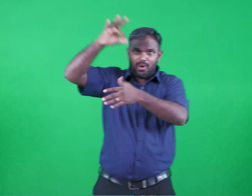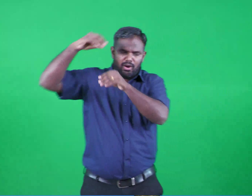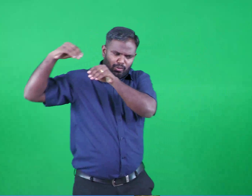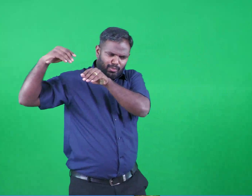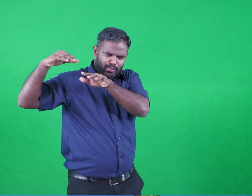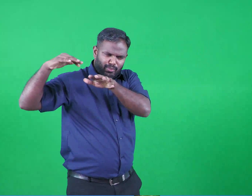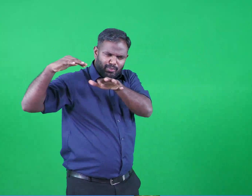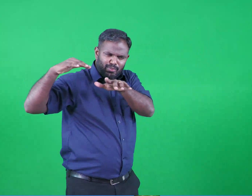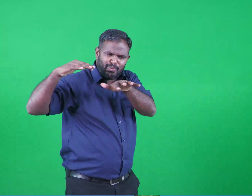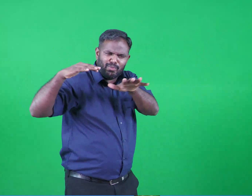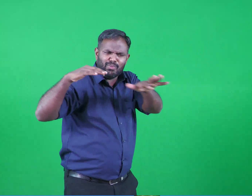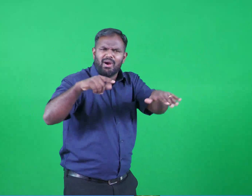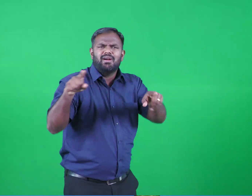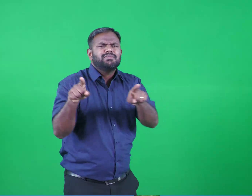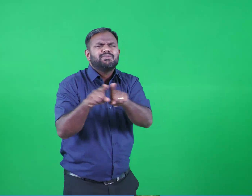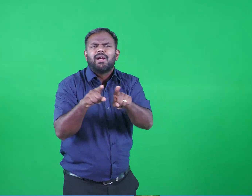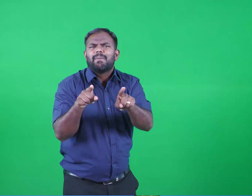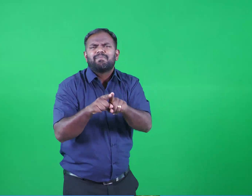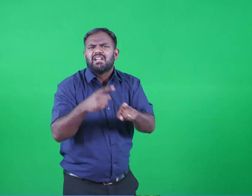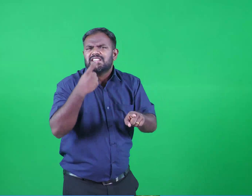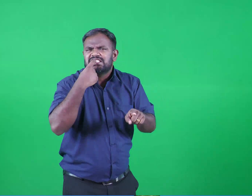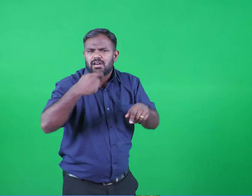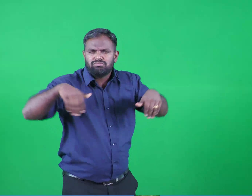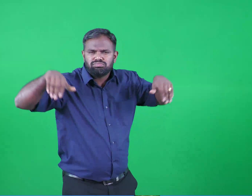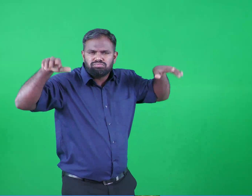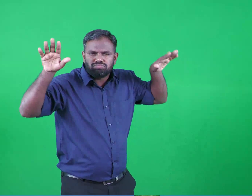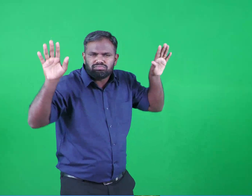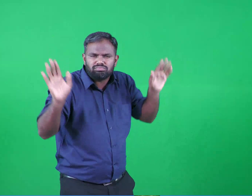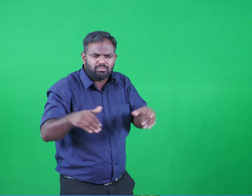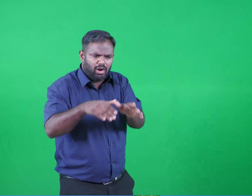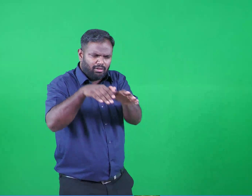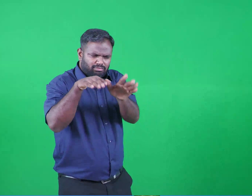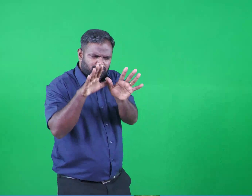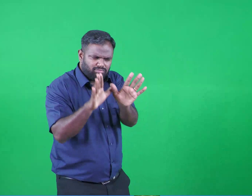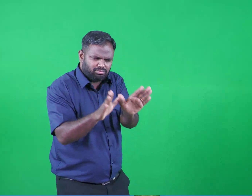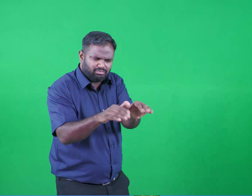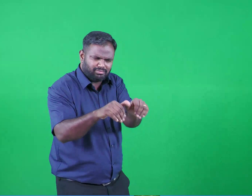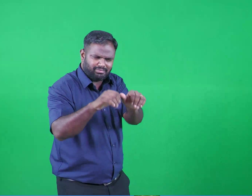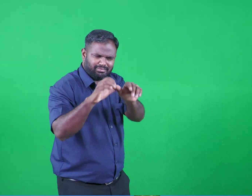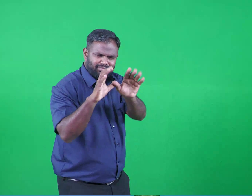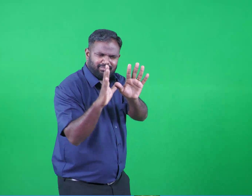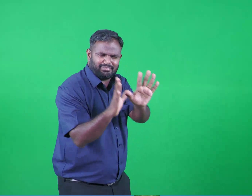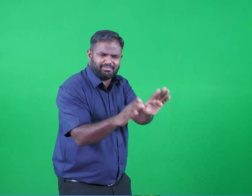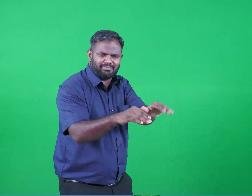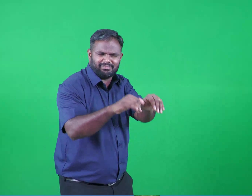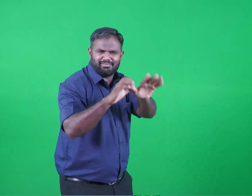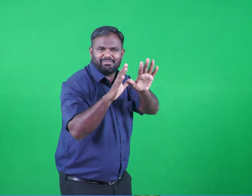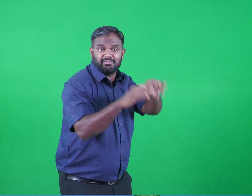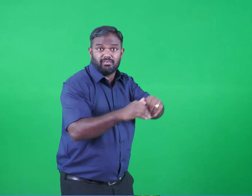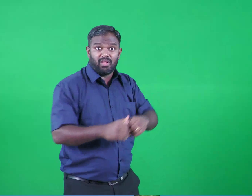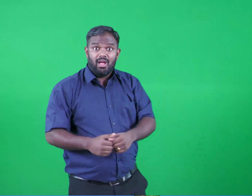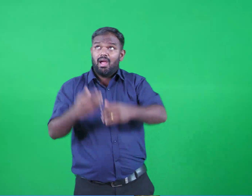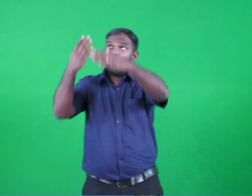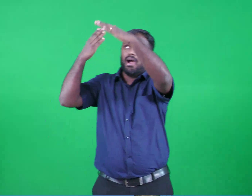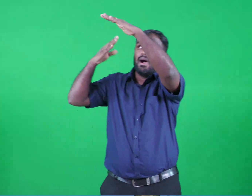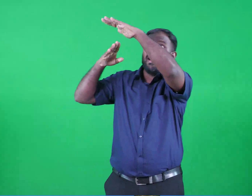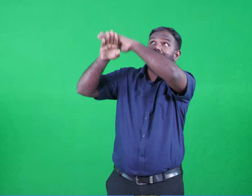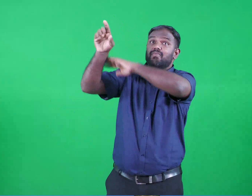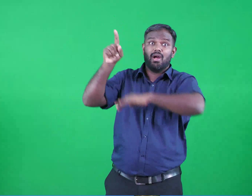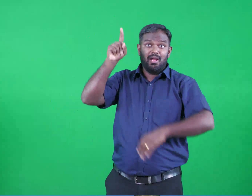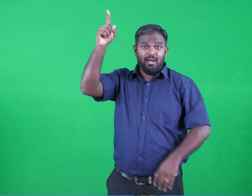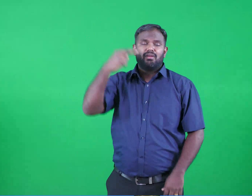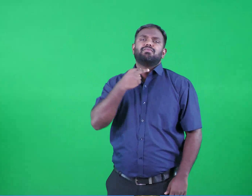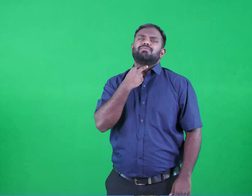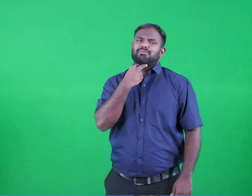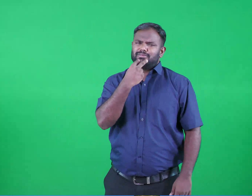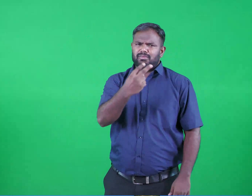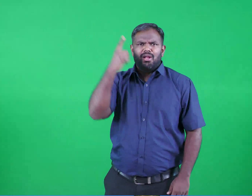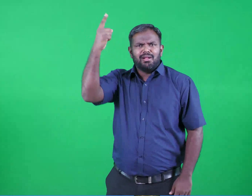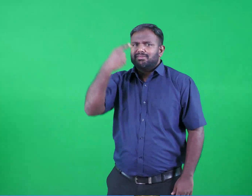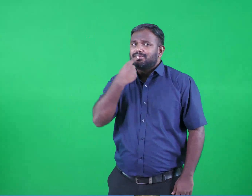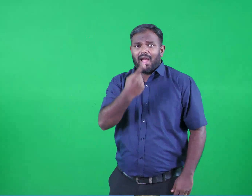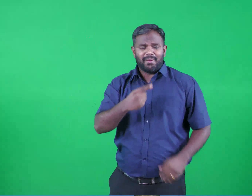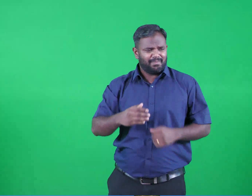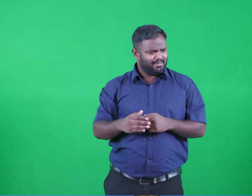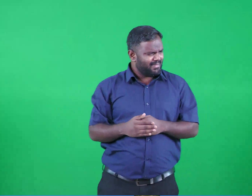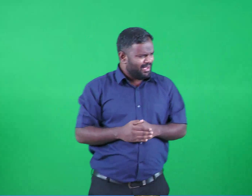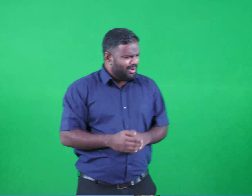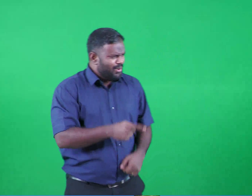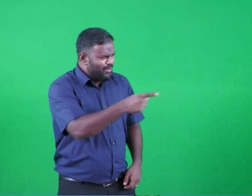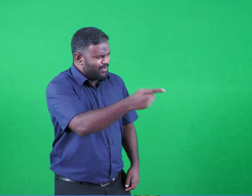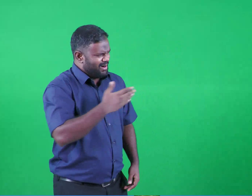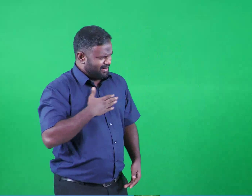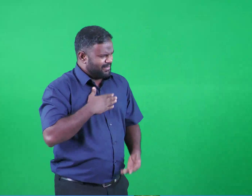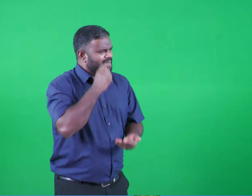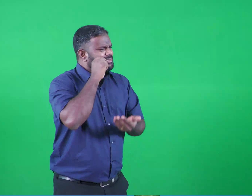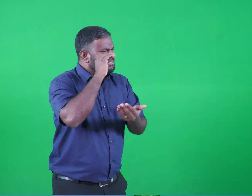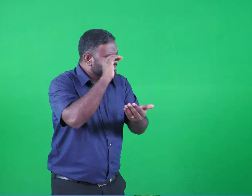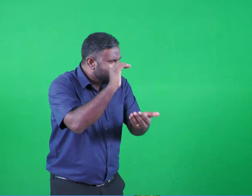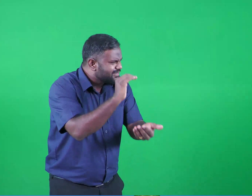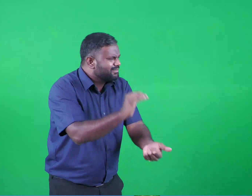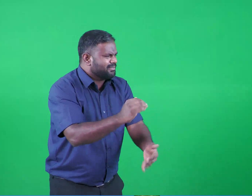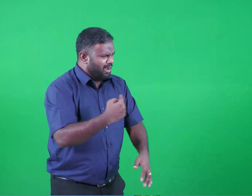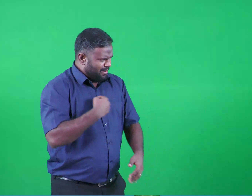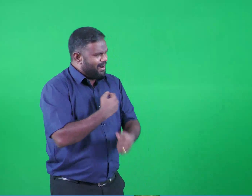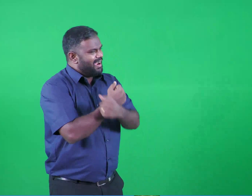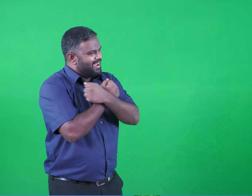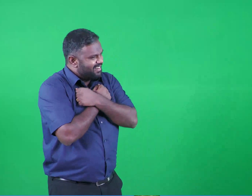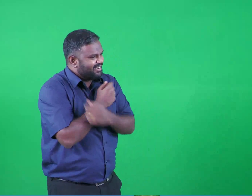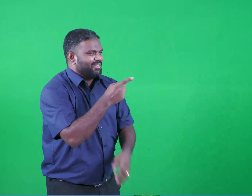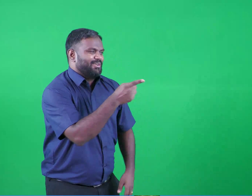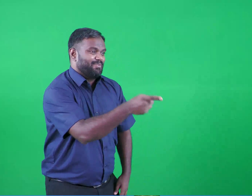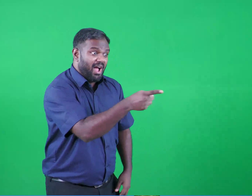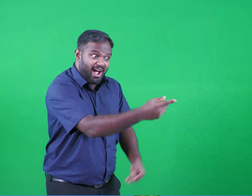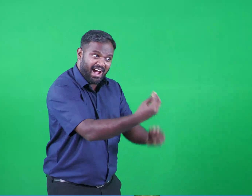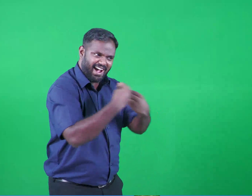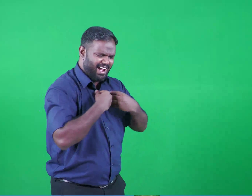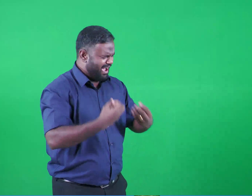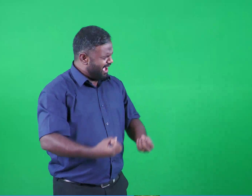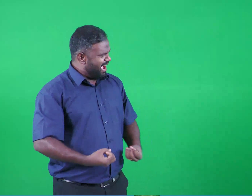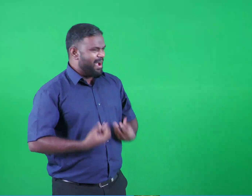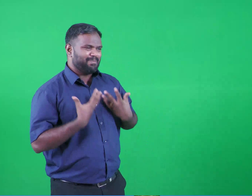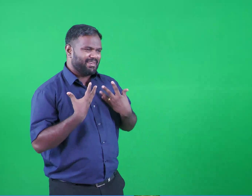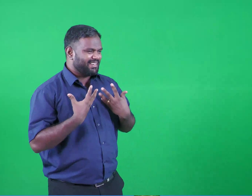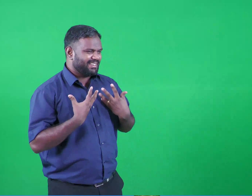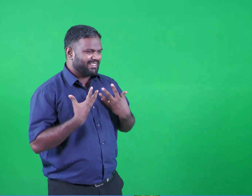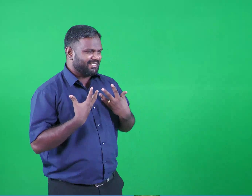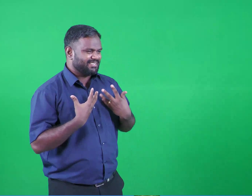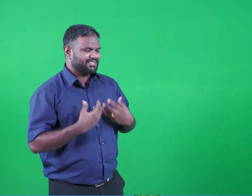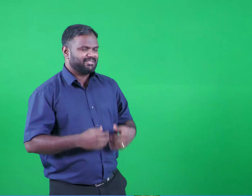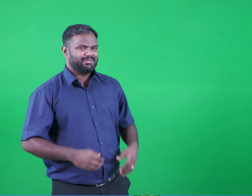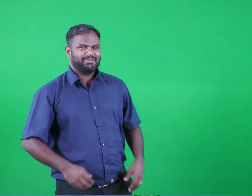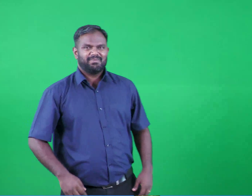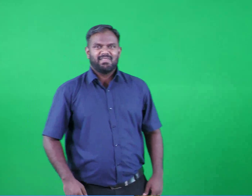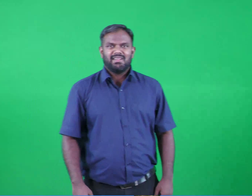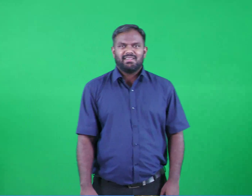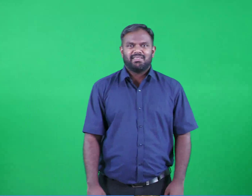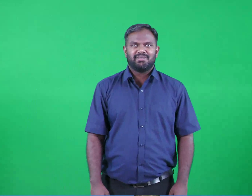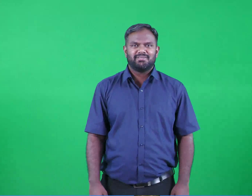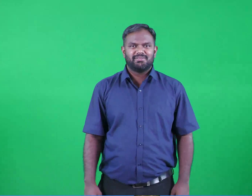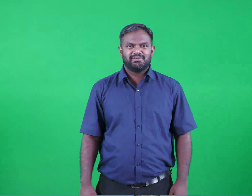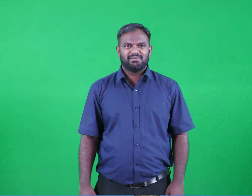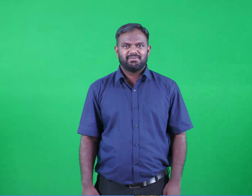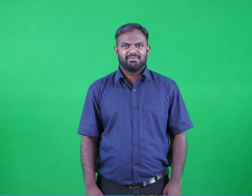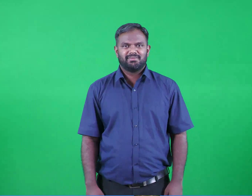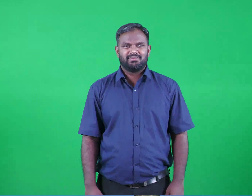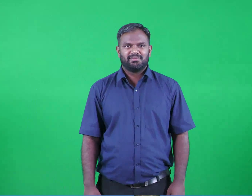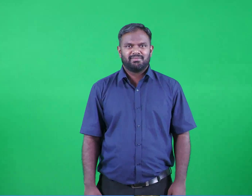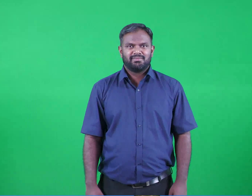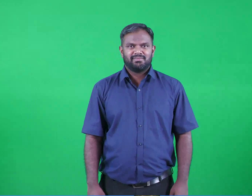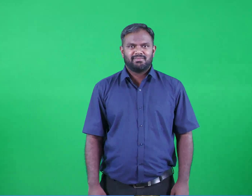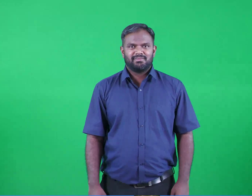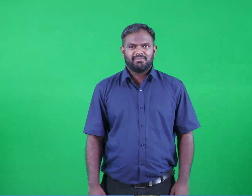And a voice came from heaven: "You are My beloved Son; in You I am well pleased."